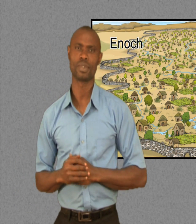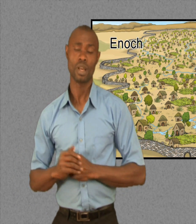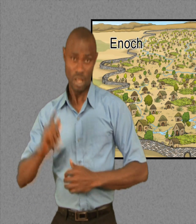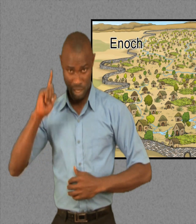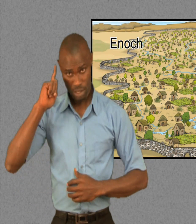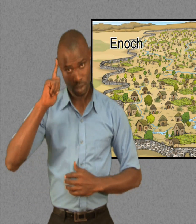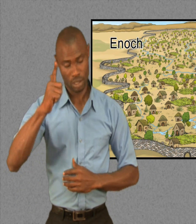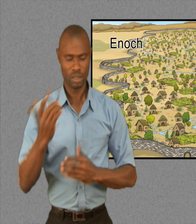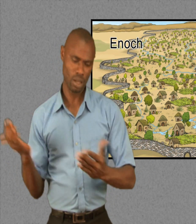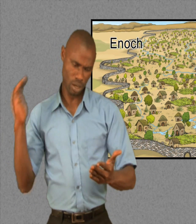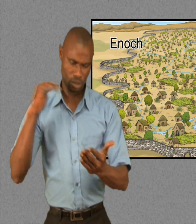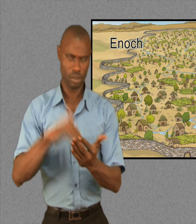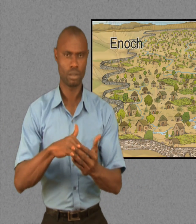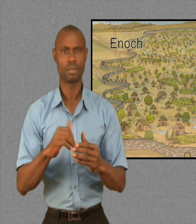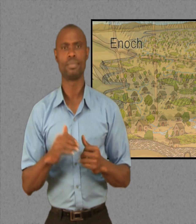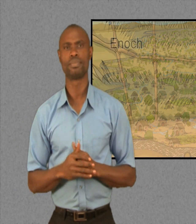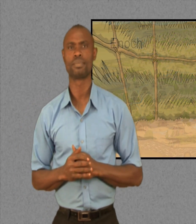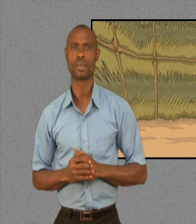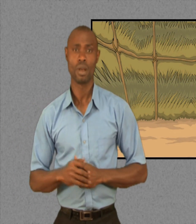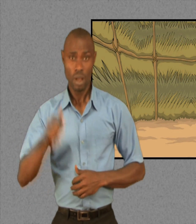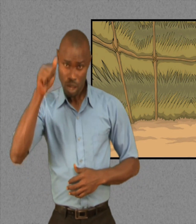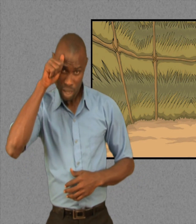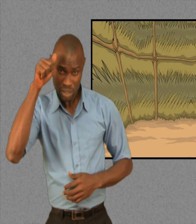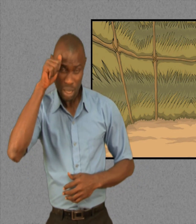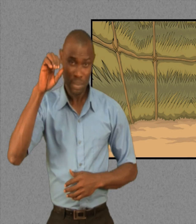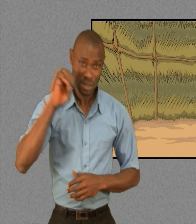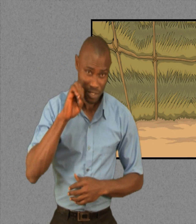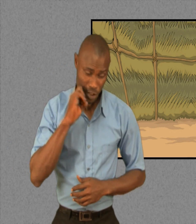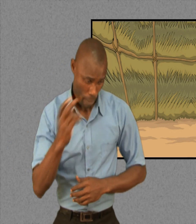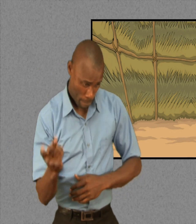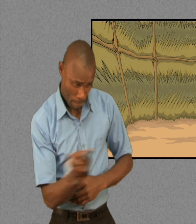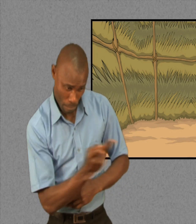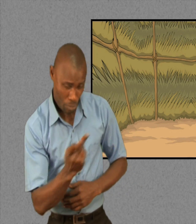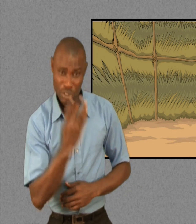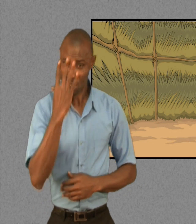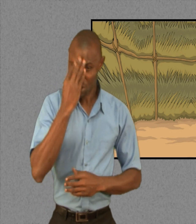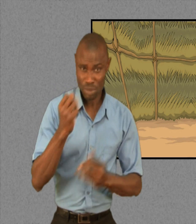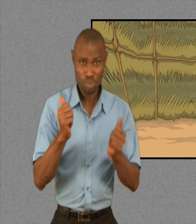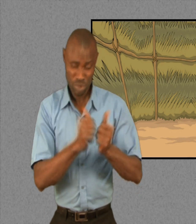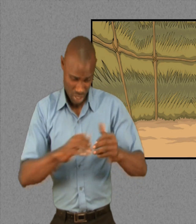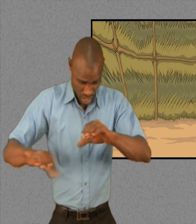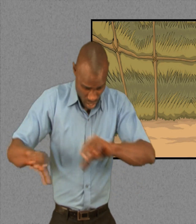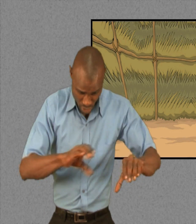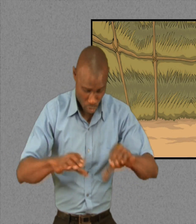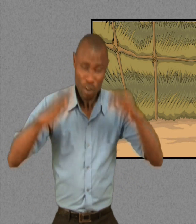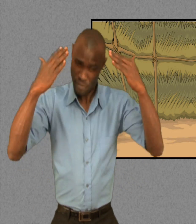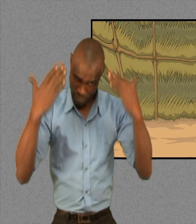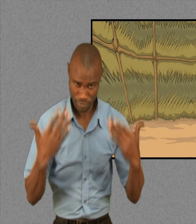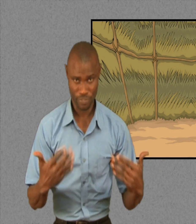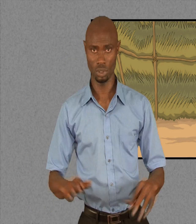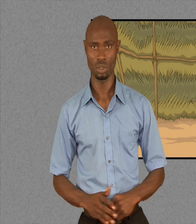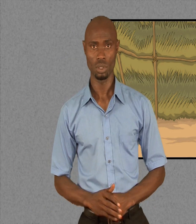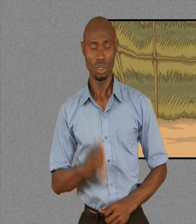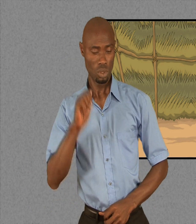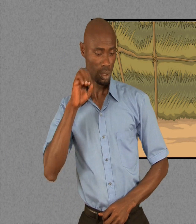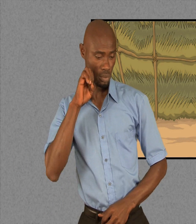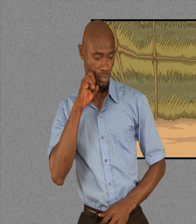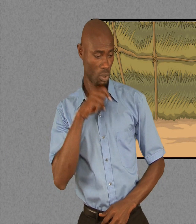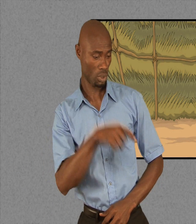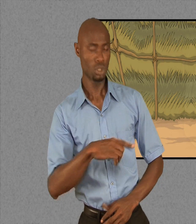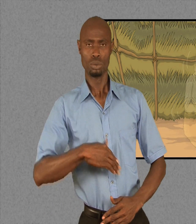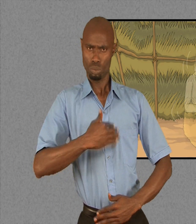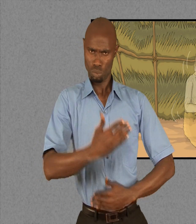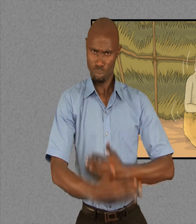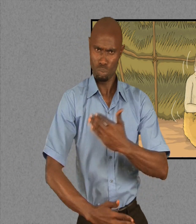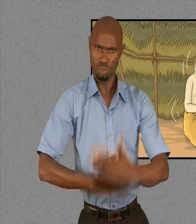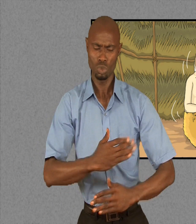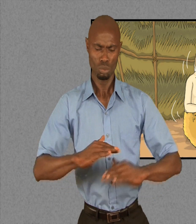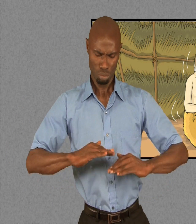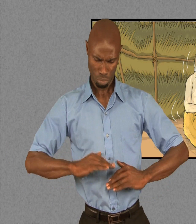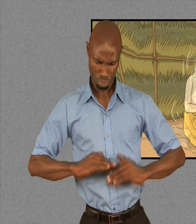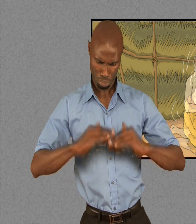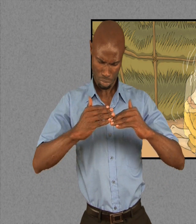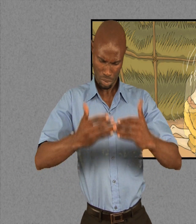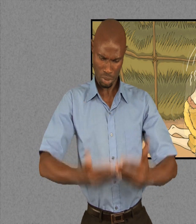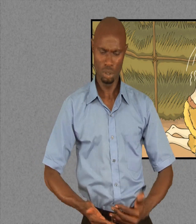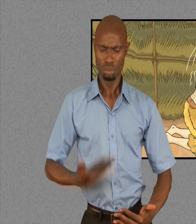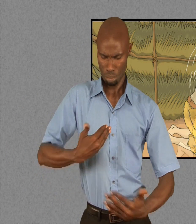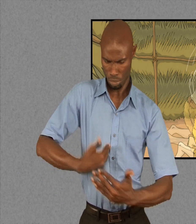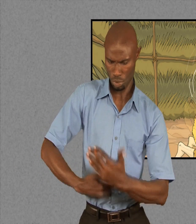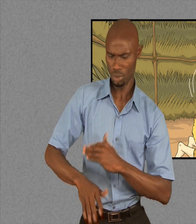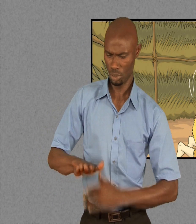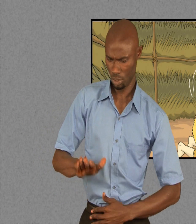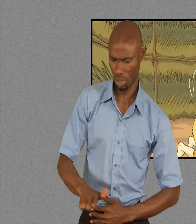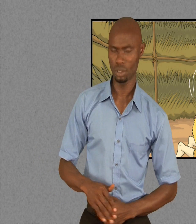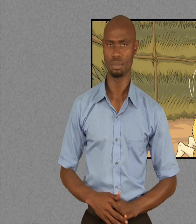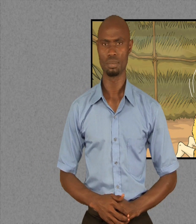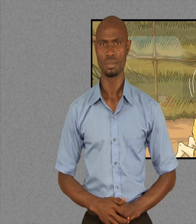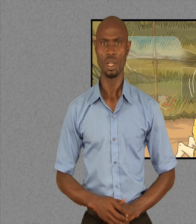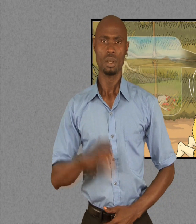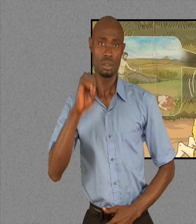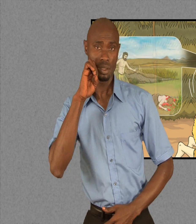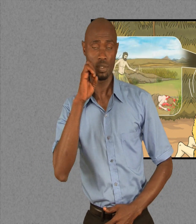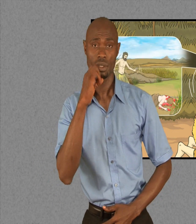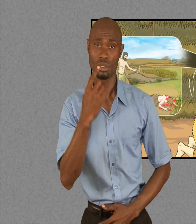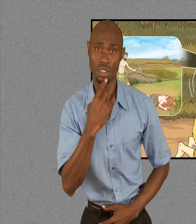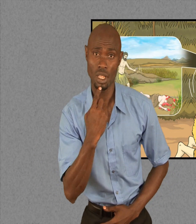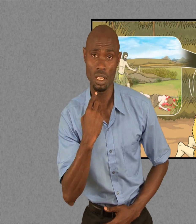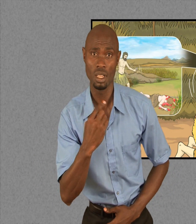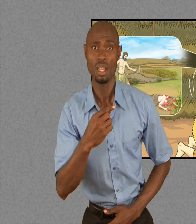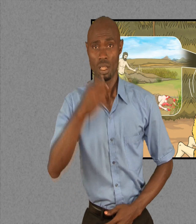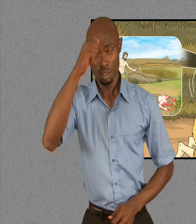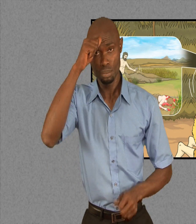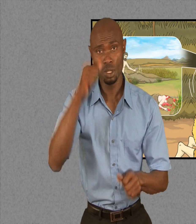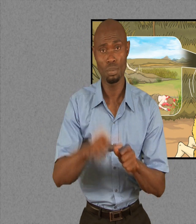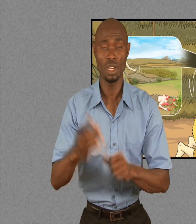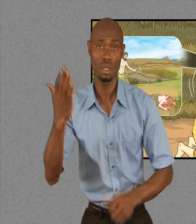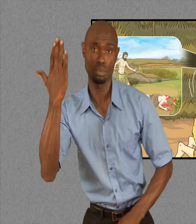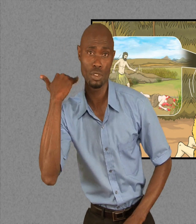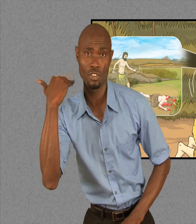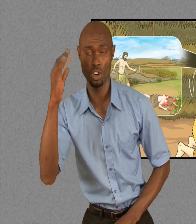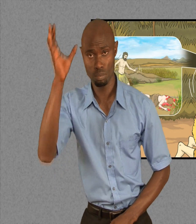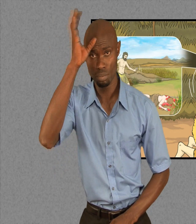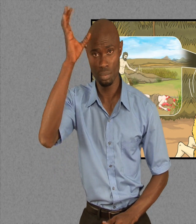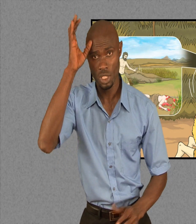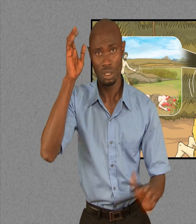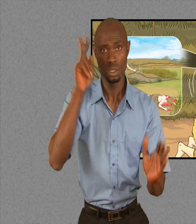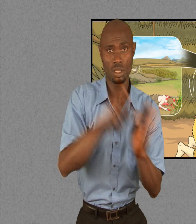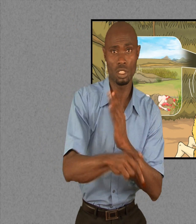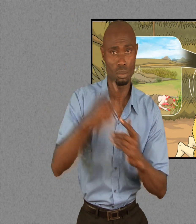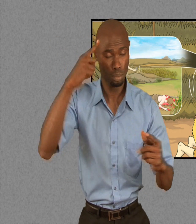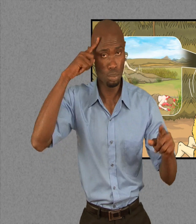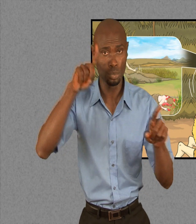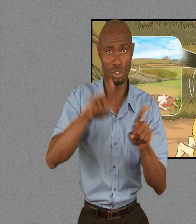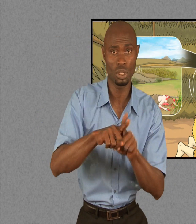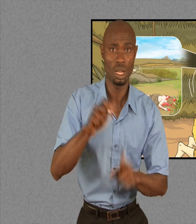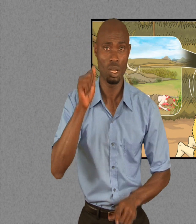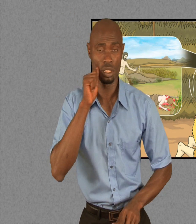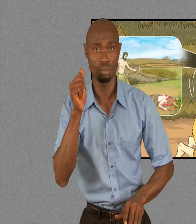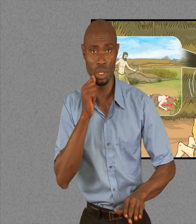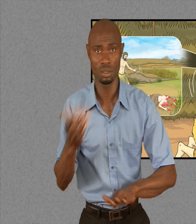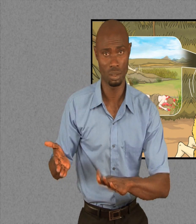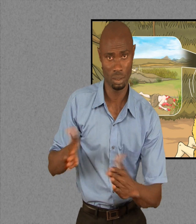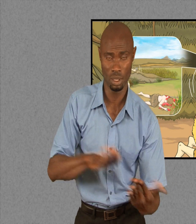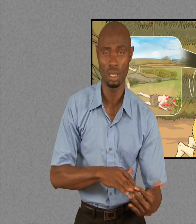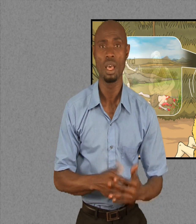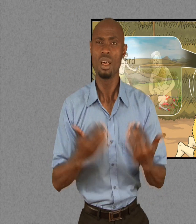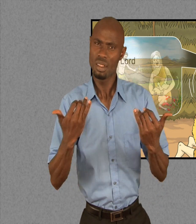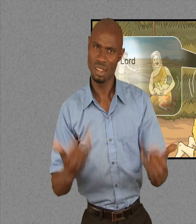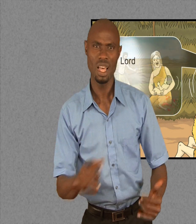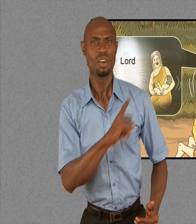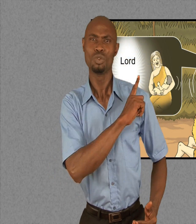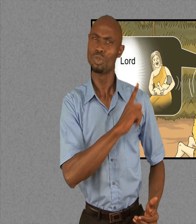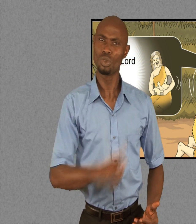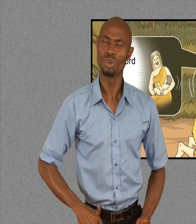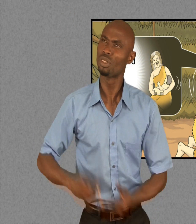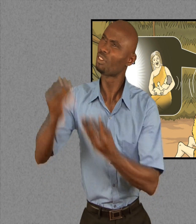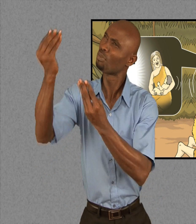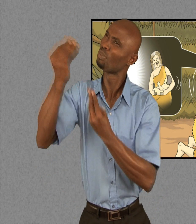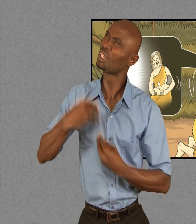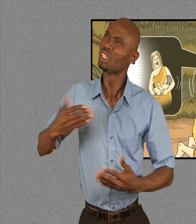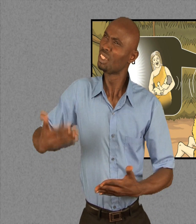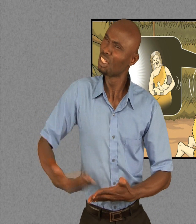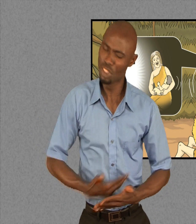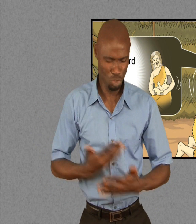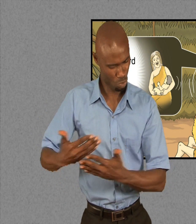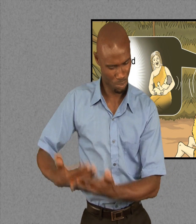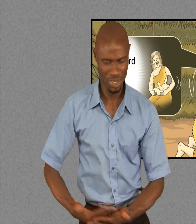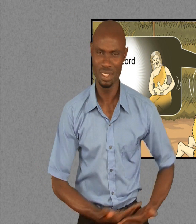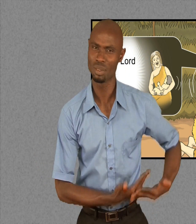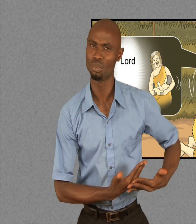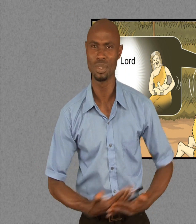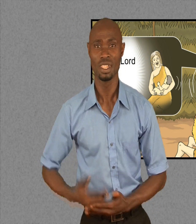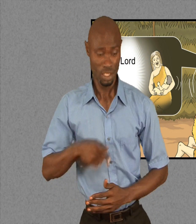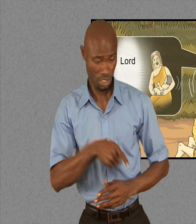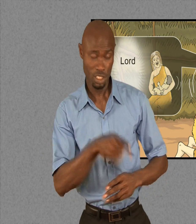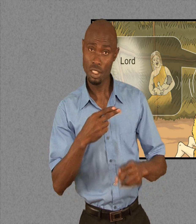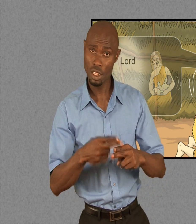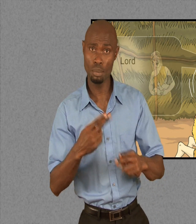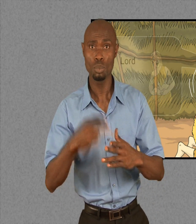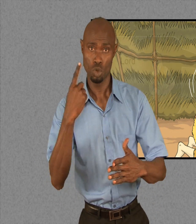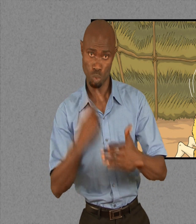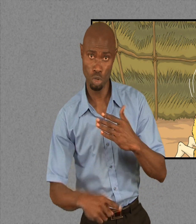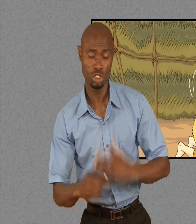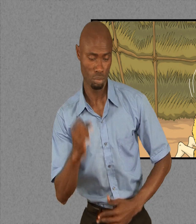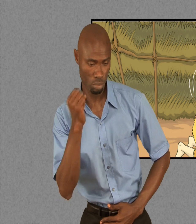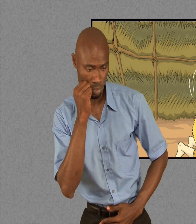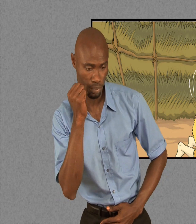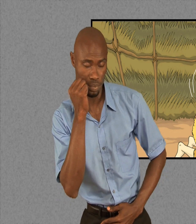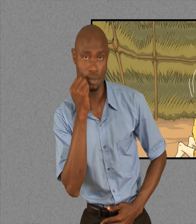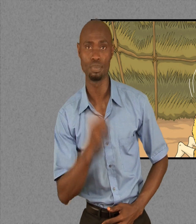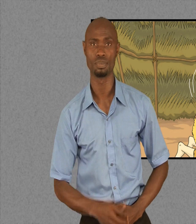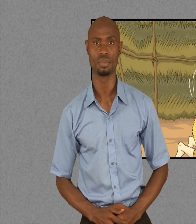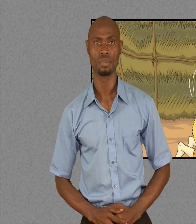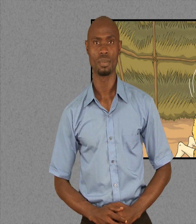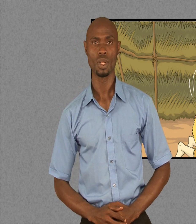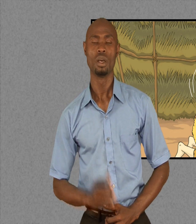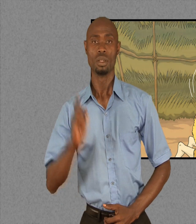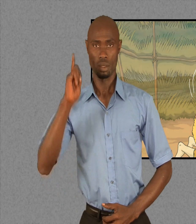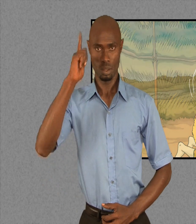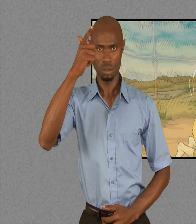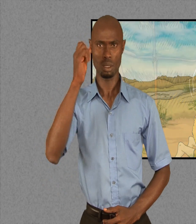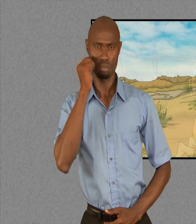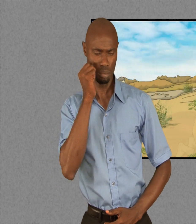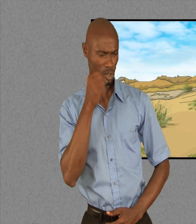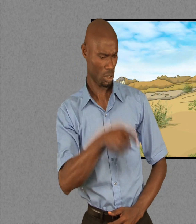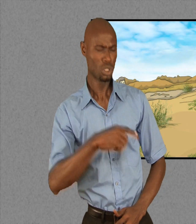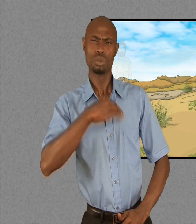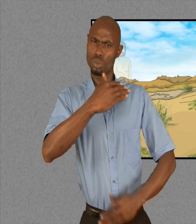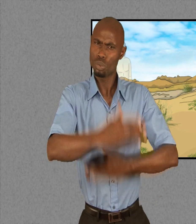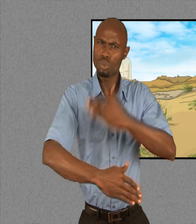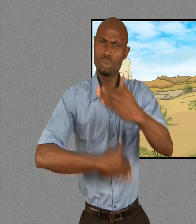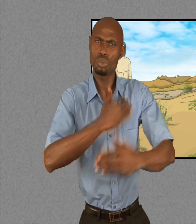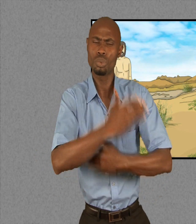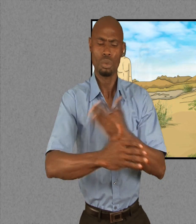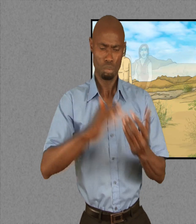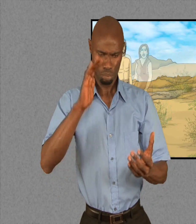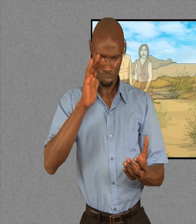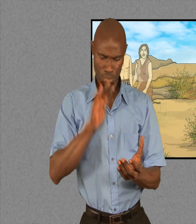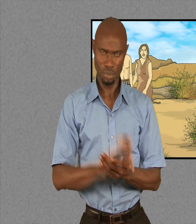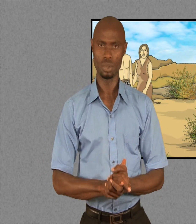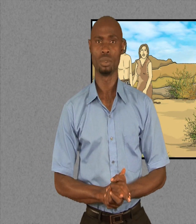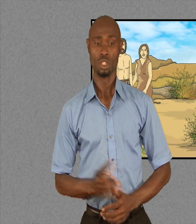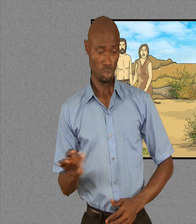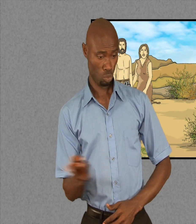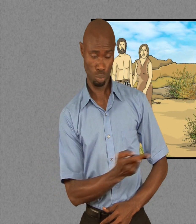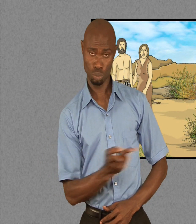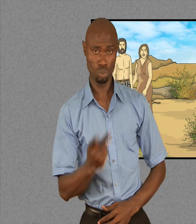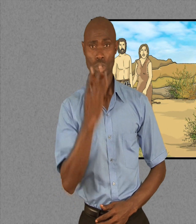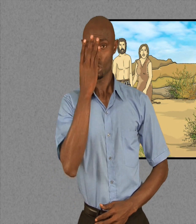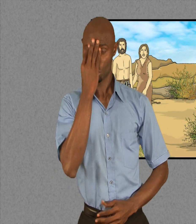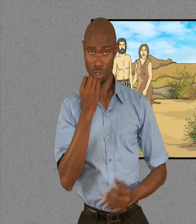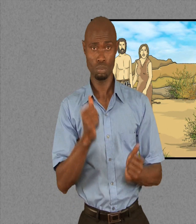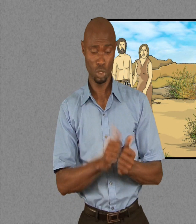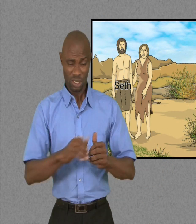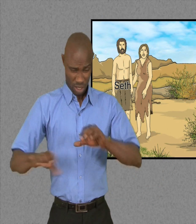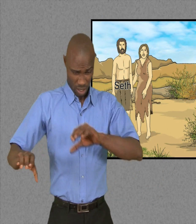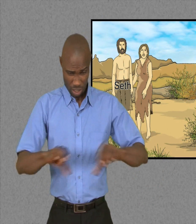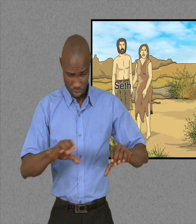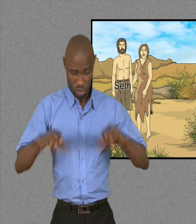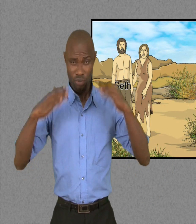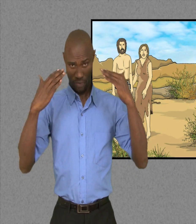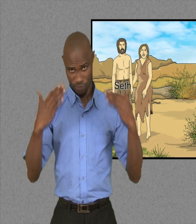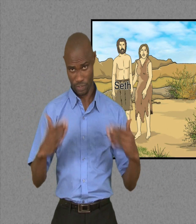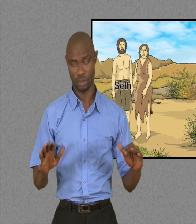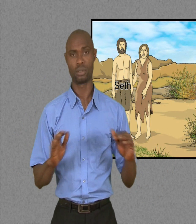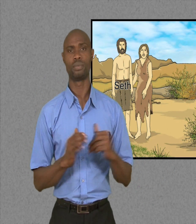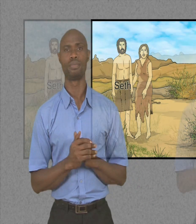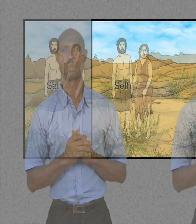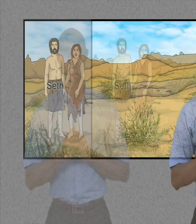And Adam again had relations with his wife, and she gave birth to a son and named him Seth, saying, “God has granted me another seed in place of Abel, since Cain killed him.”